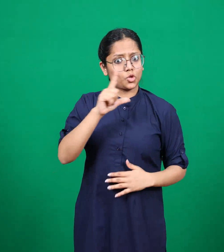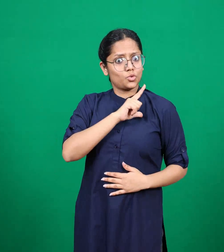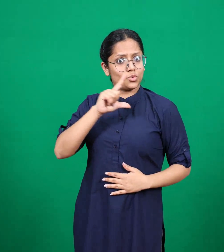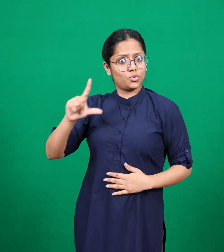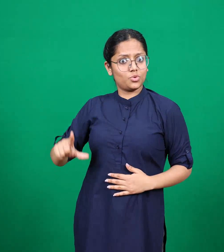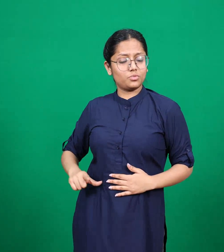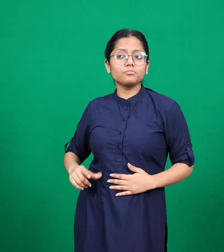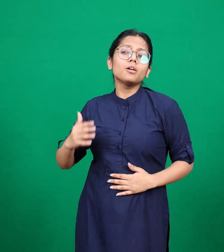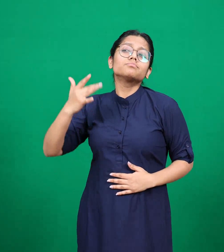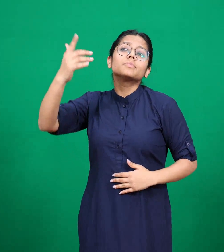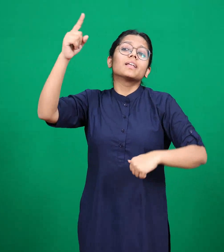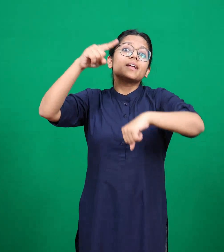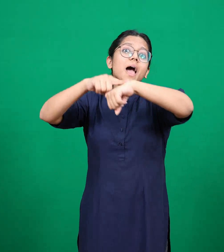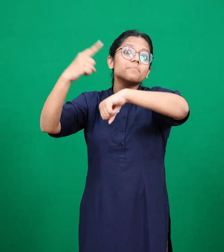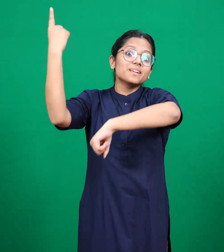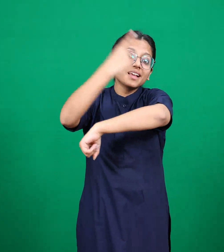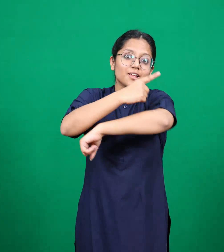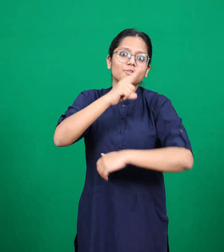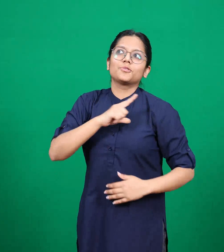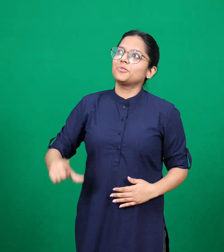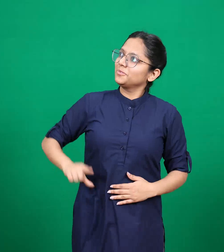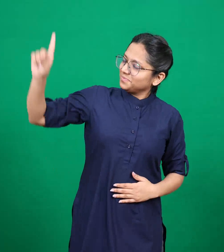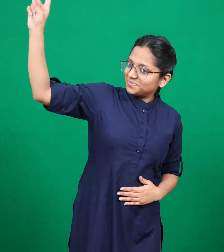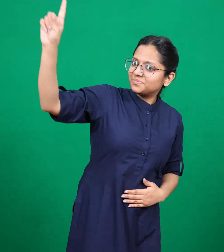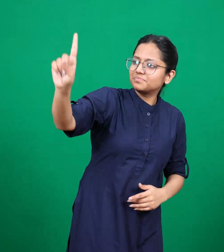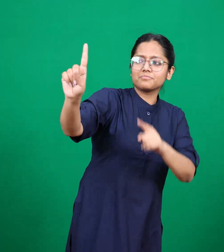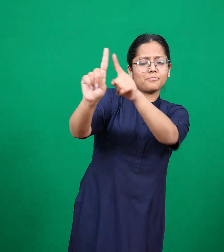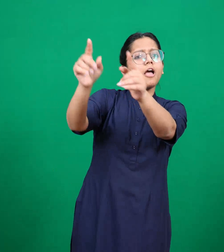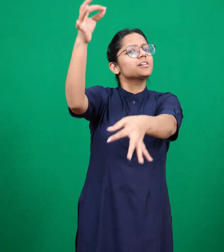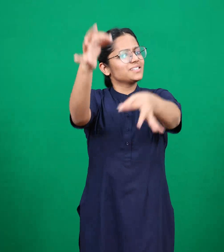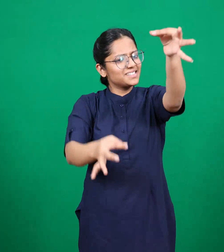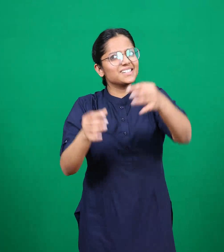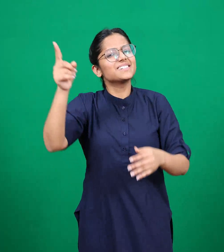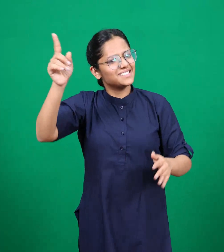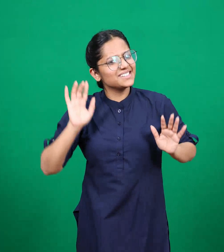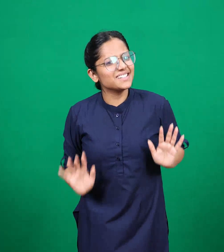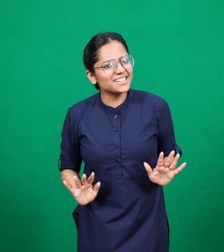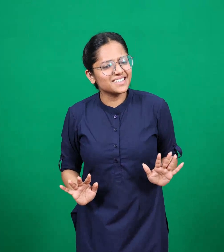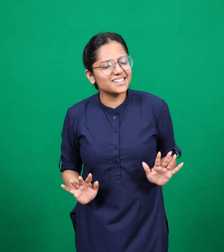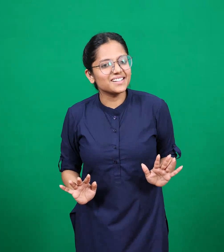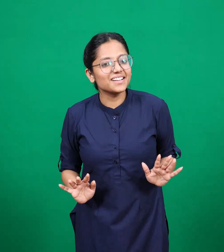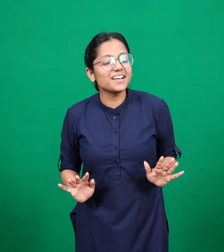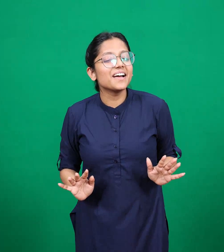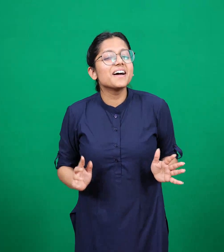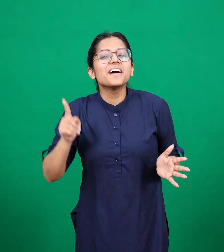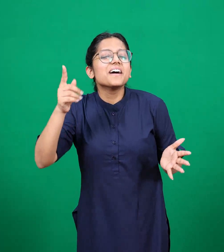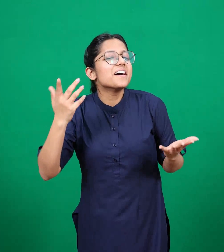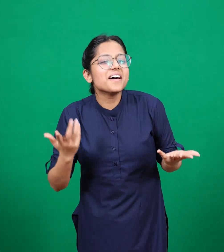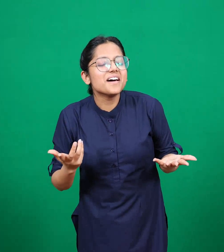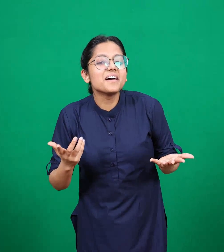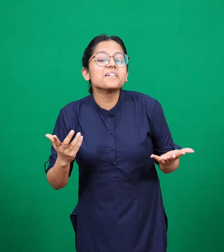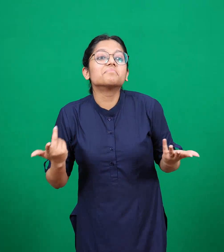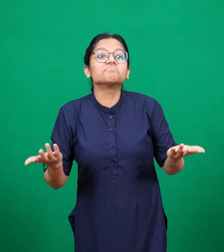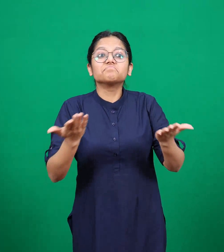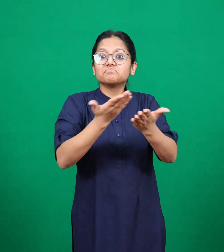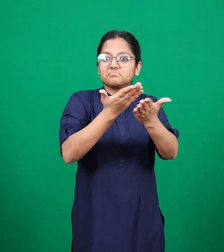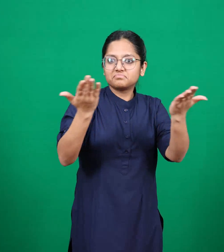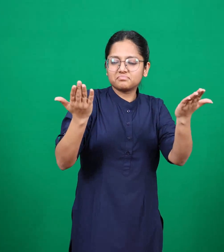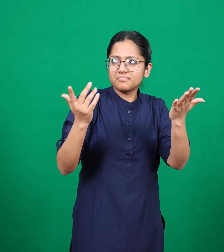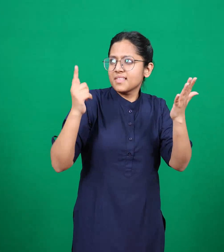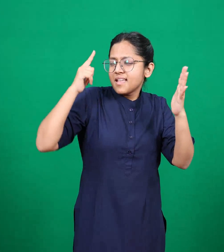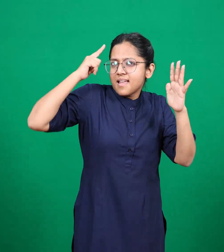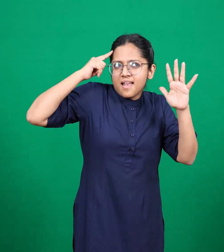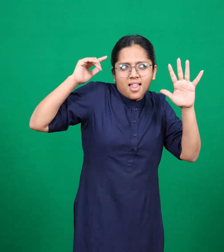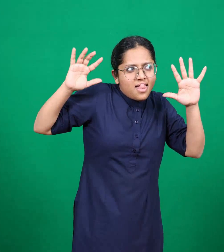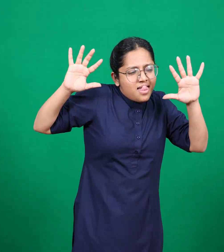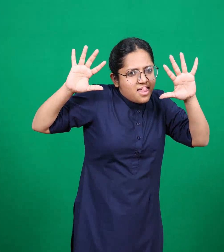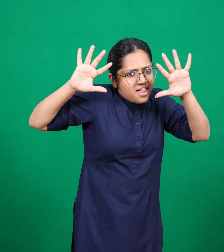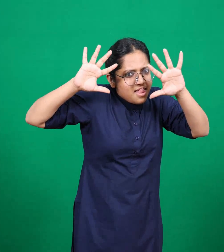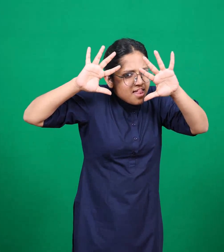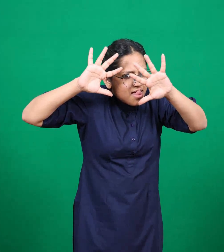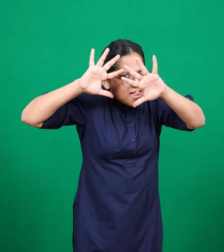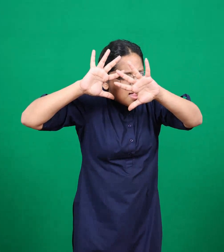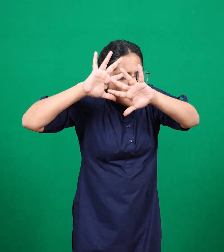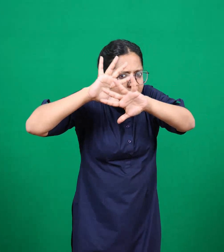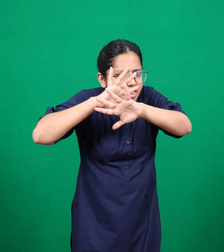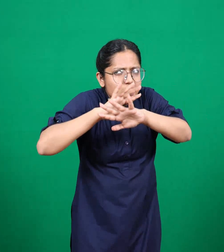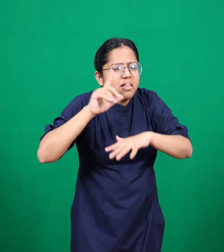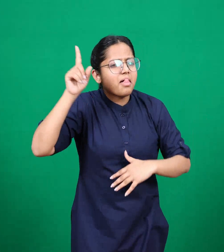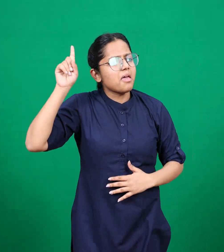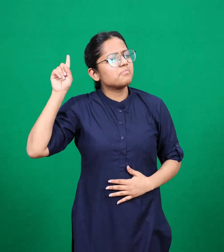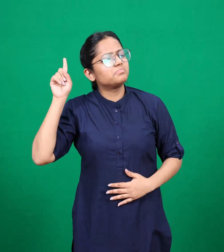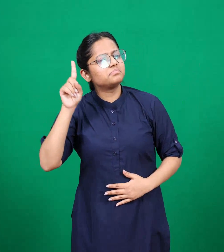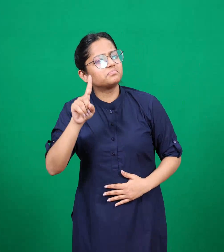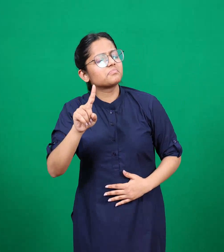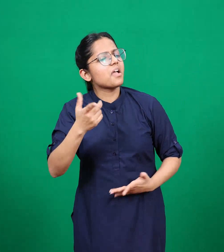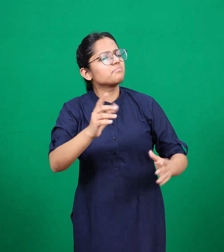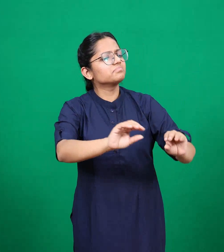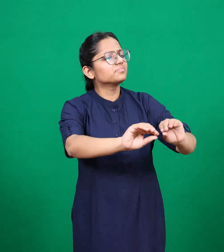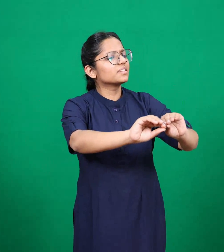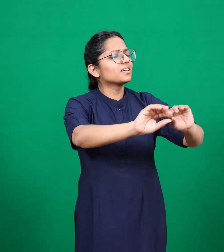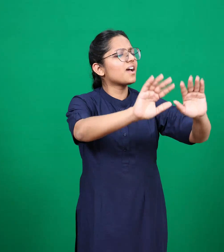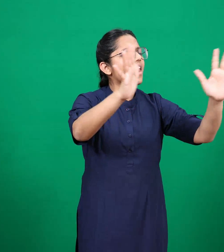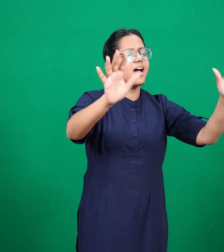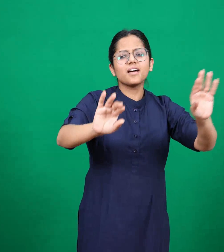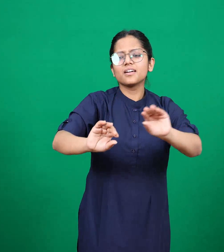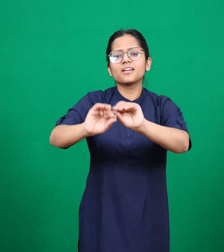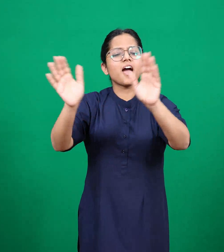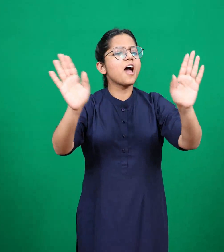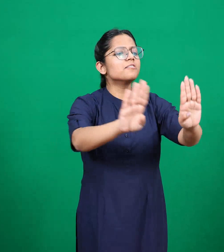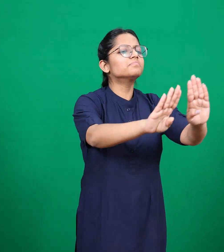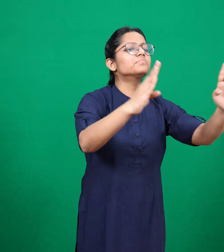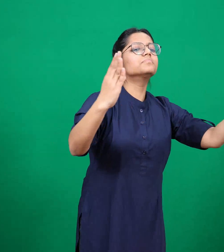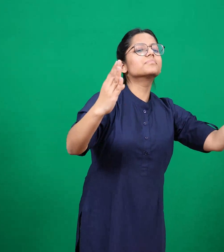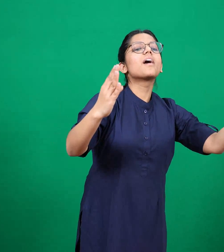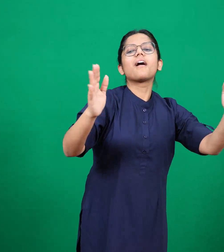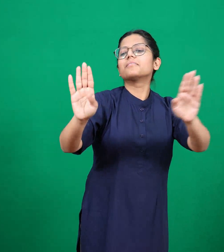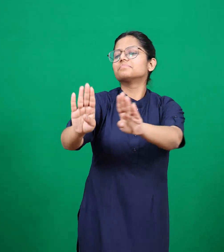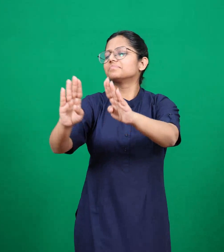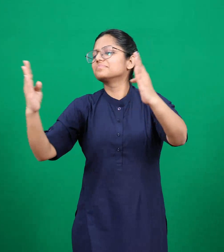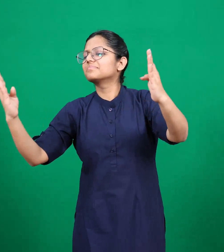wait until the Lord comes.